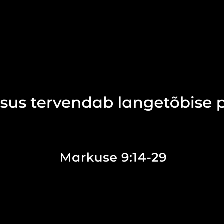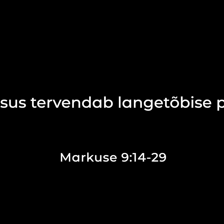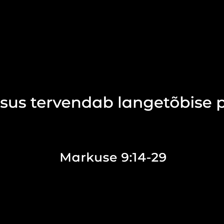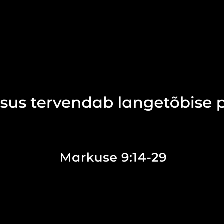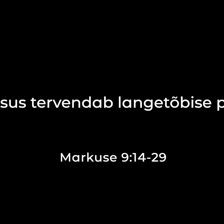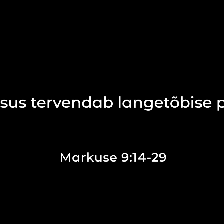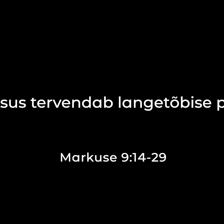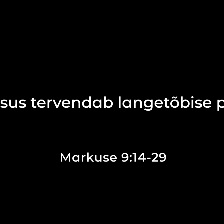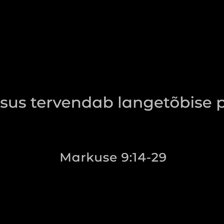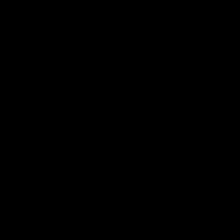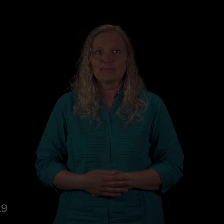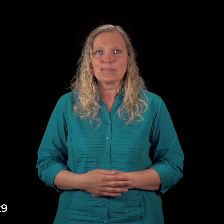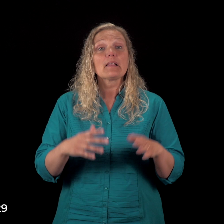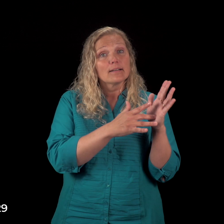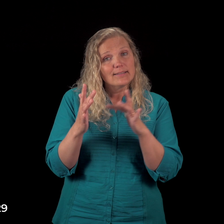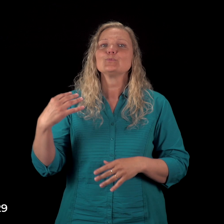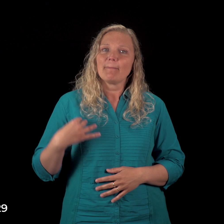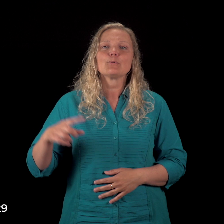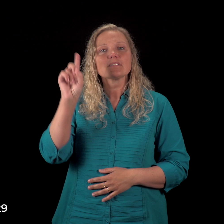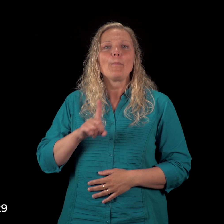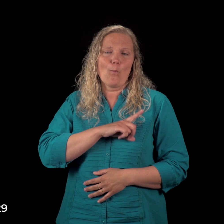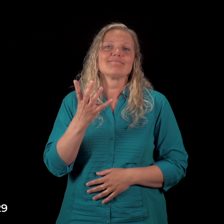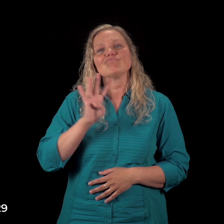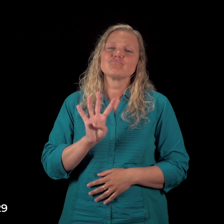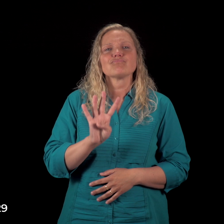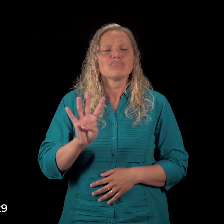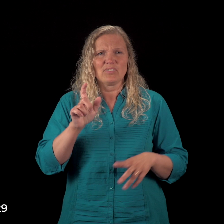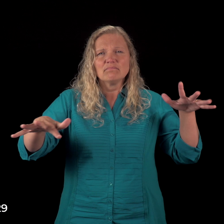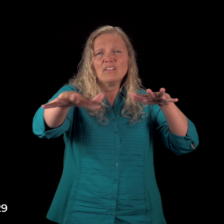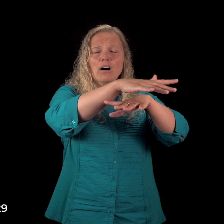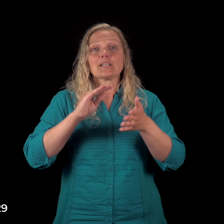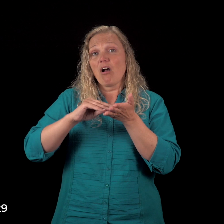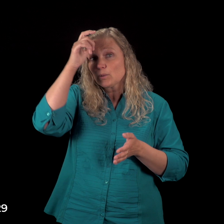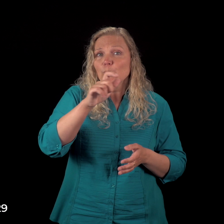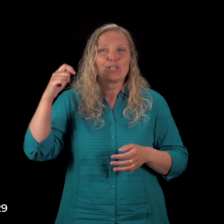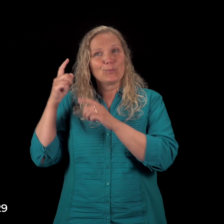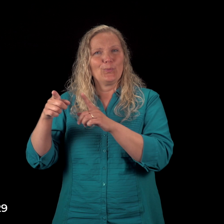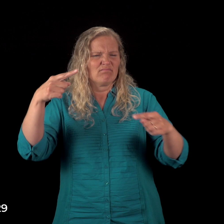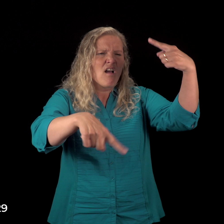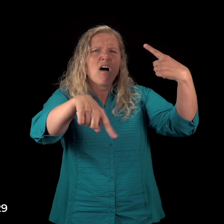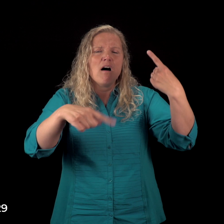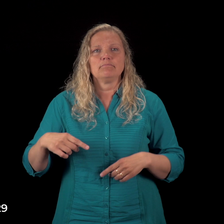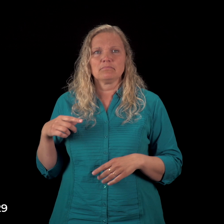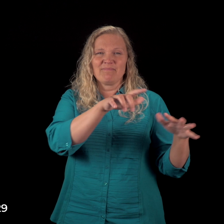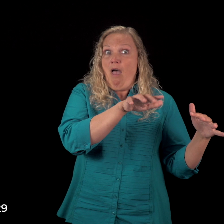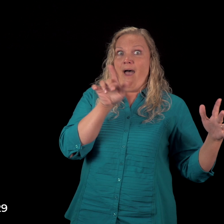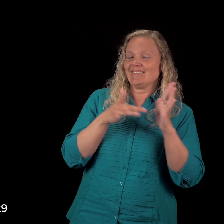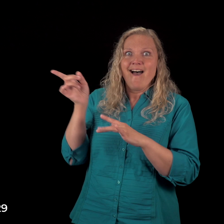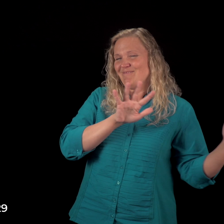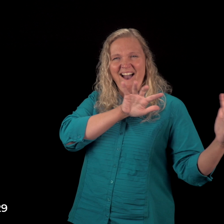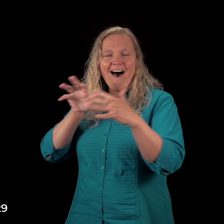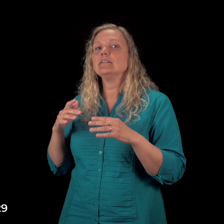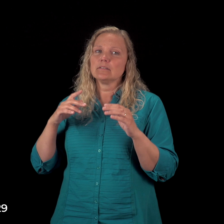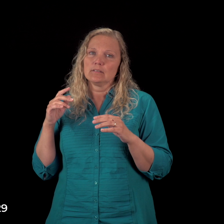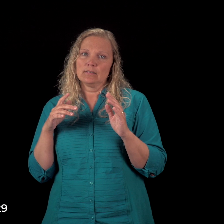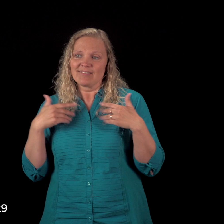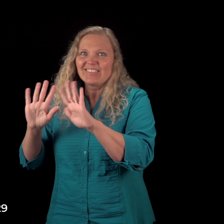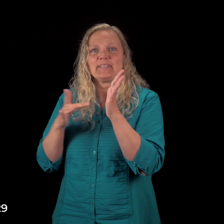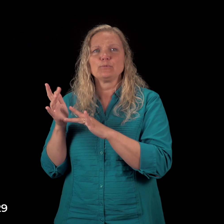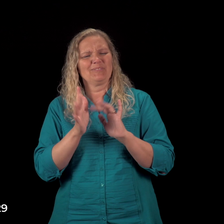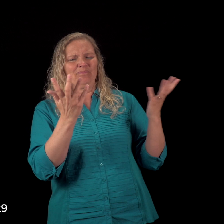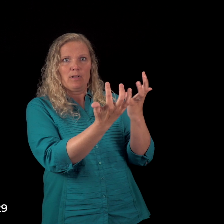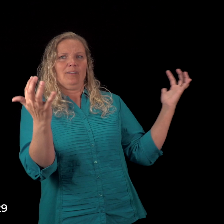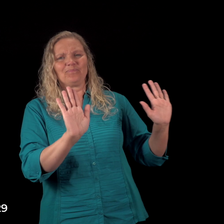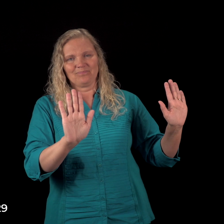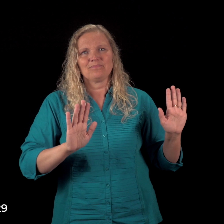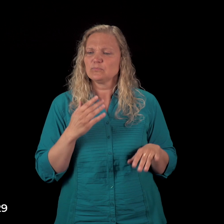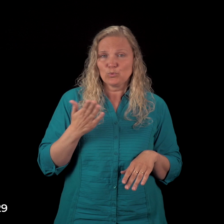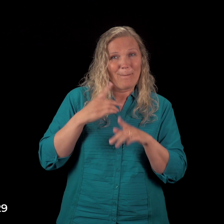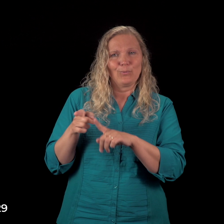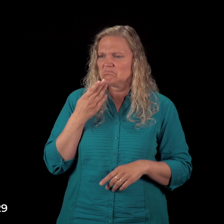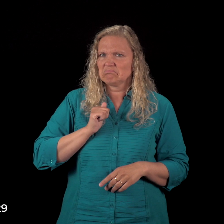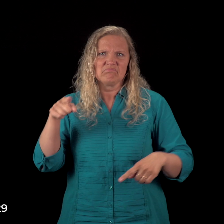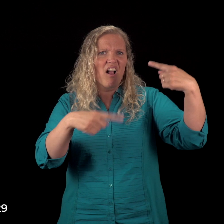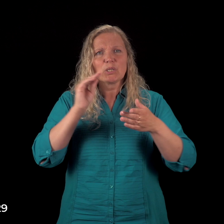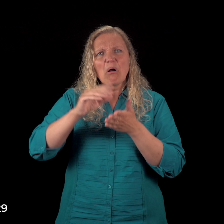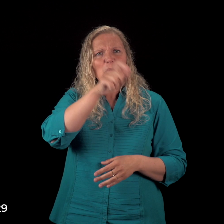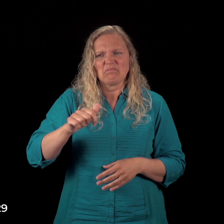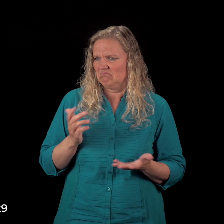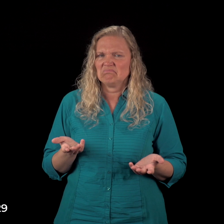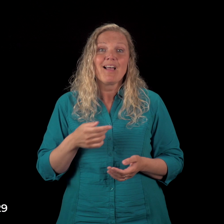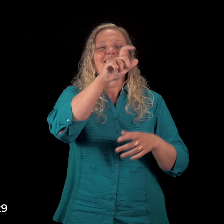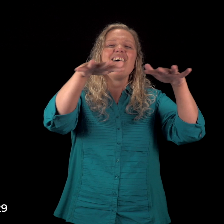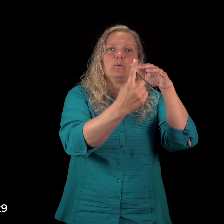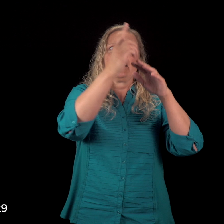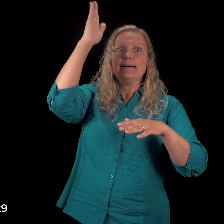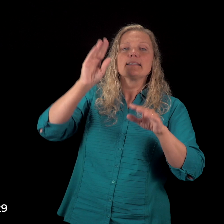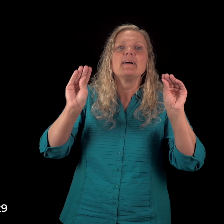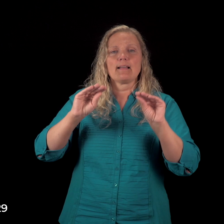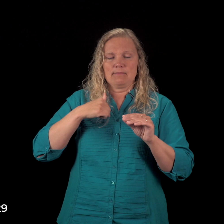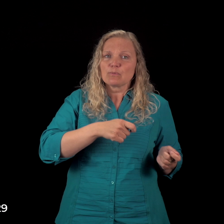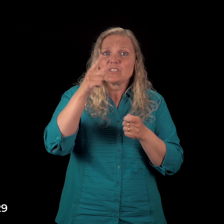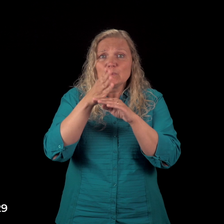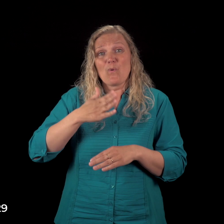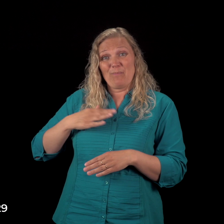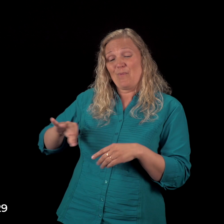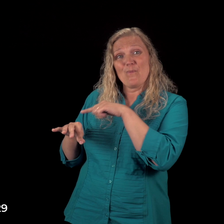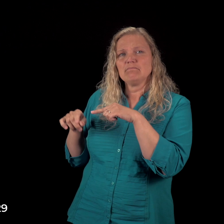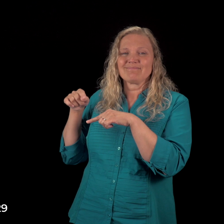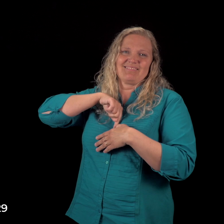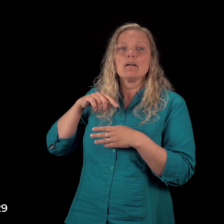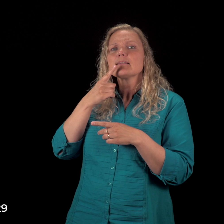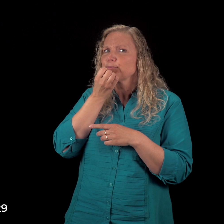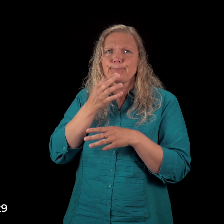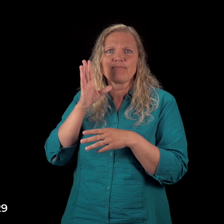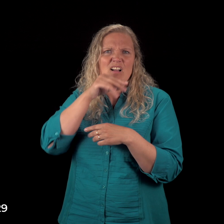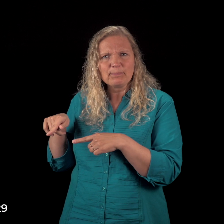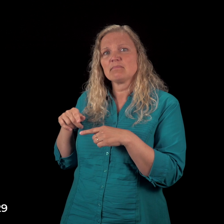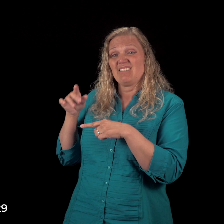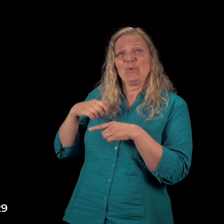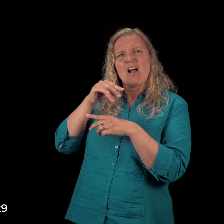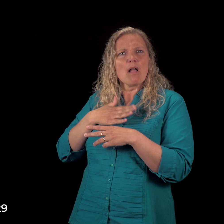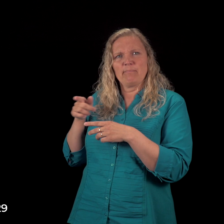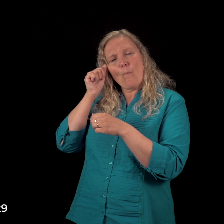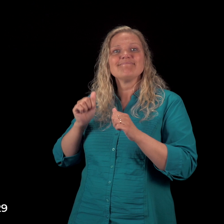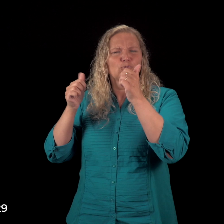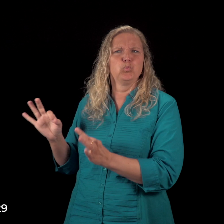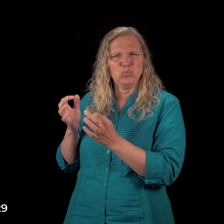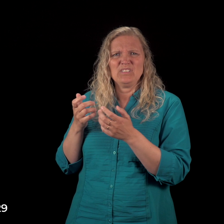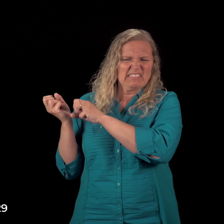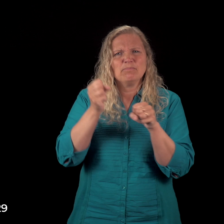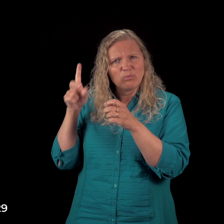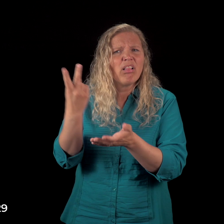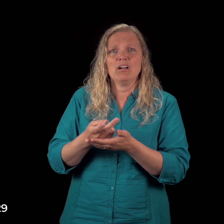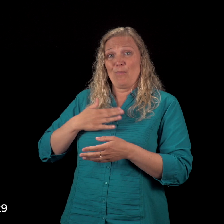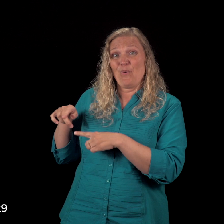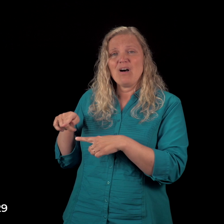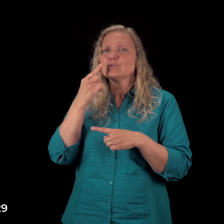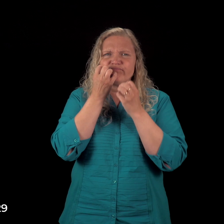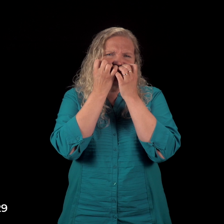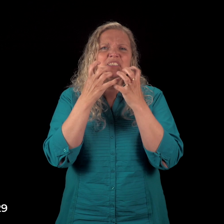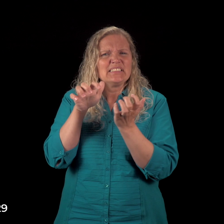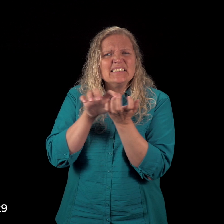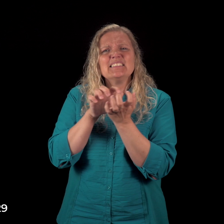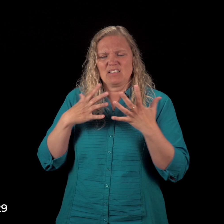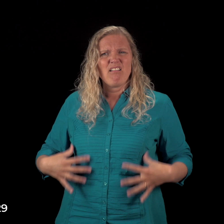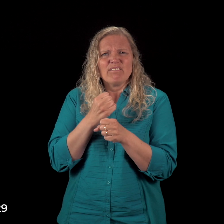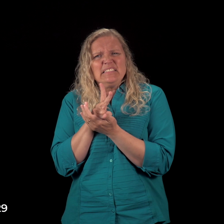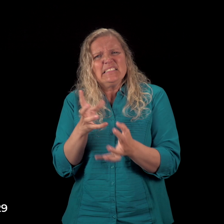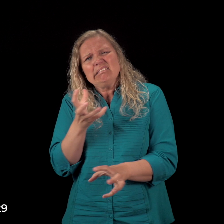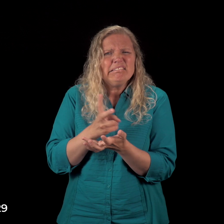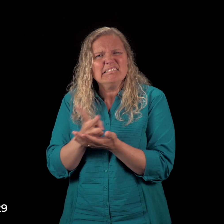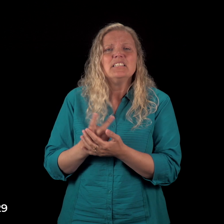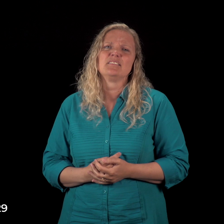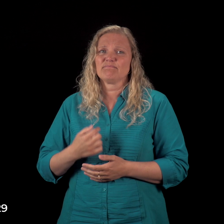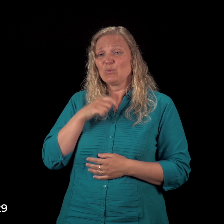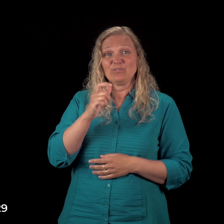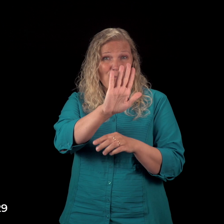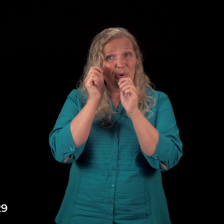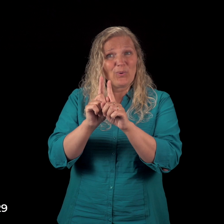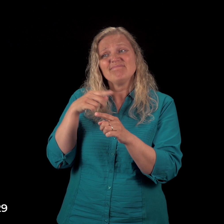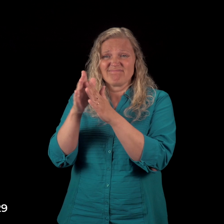When they returned to the other disciples, they saw a large crowd around them, and scribes arguing with them. As soon as all the people saw Jesus, they were filled with awe and ran to greet Him. “What are you disputing with them?” He asked. Someone in the crowd replied, “Teacher, I brought You my son, who has a spirit that makes him mute. Whenever it seizes him, it throws him to the ground. He foams at the mouth, gnashes his teeth, and becomes rigid.